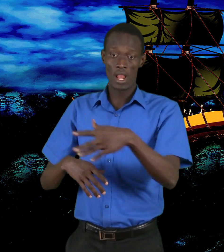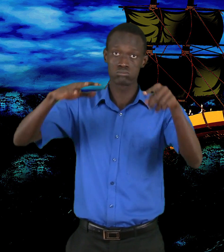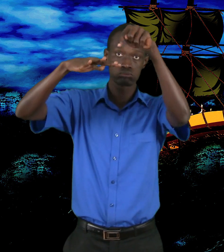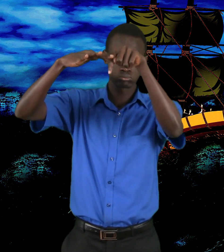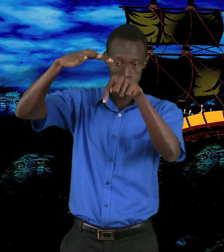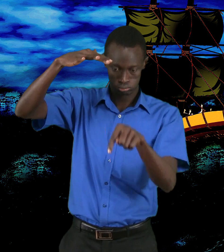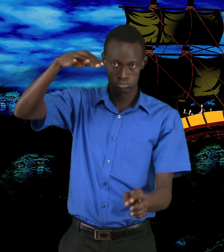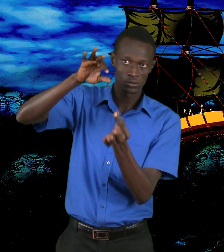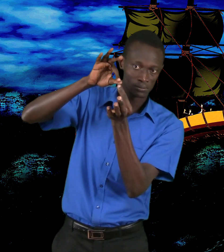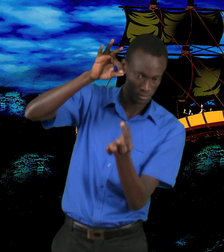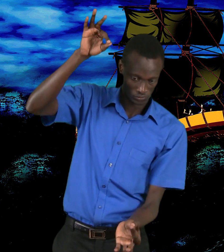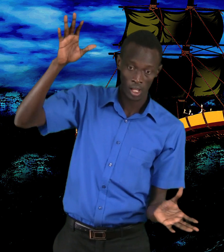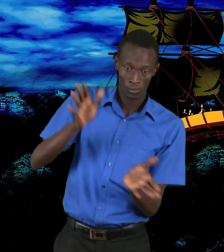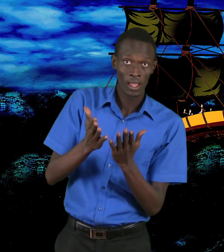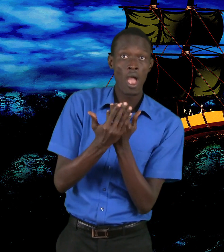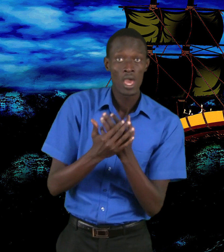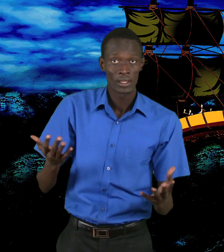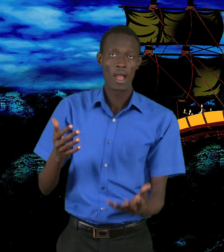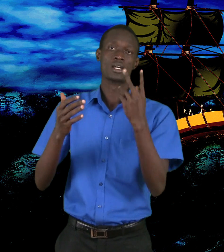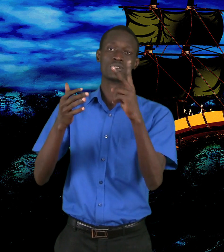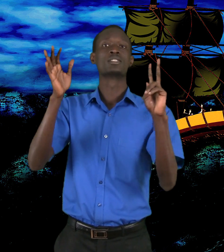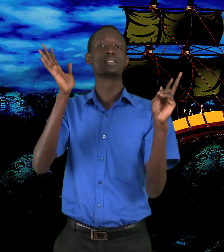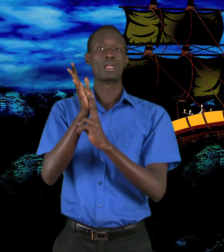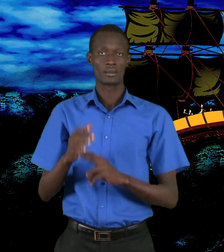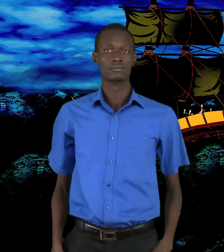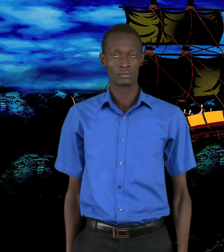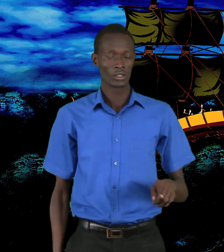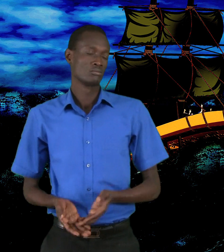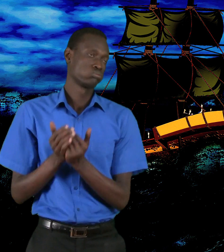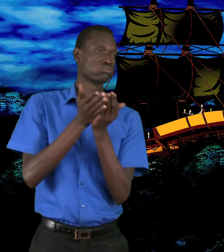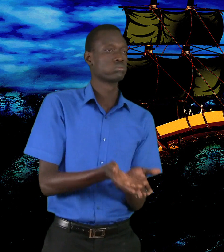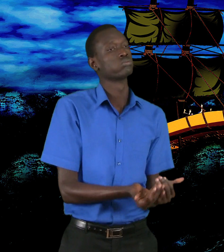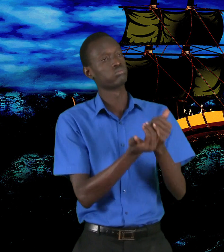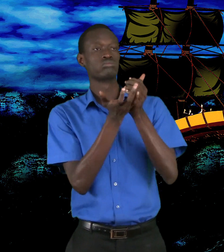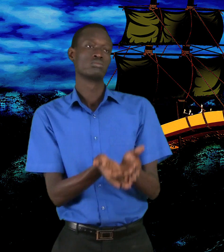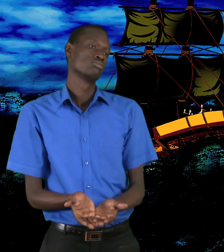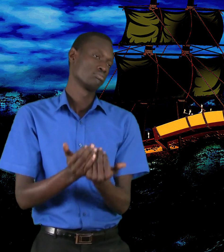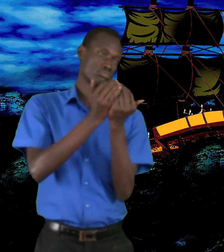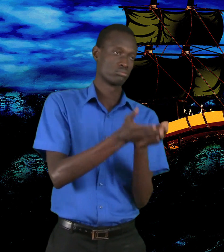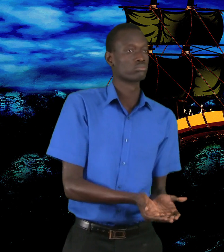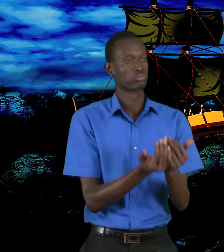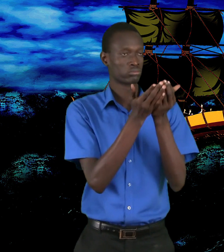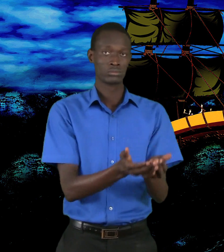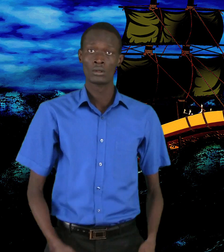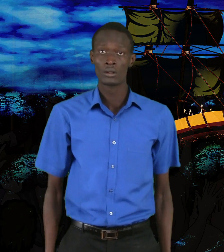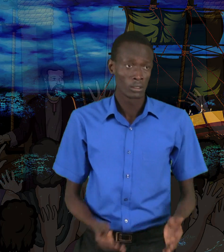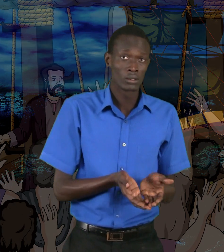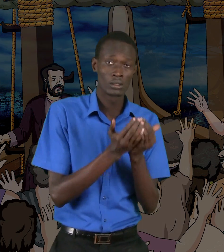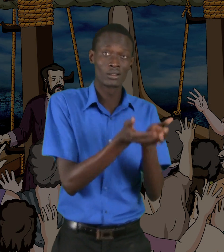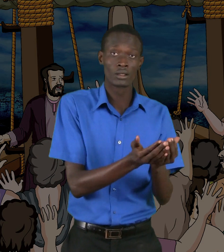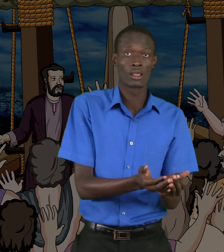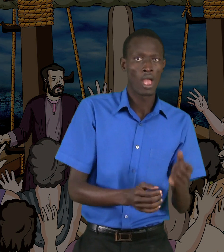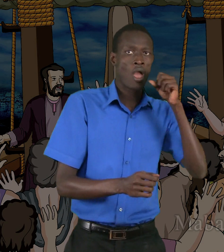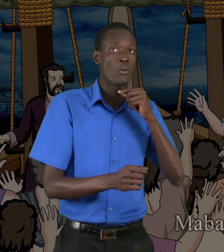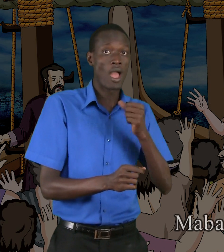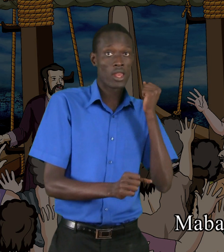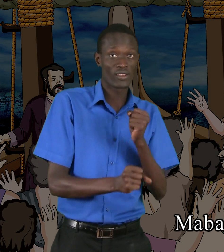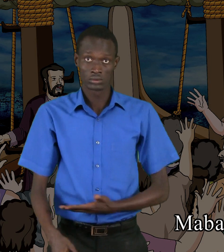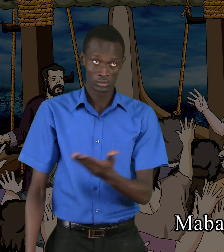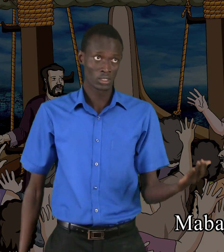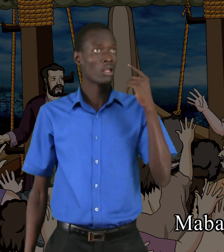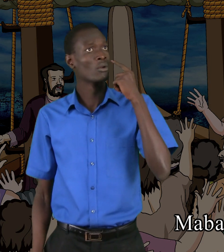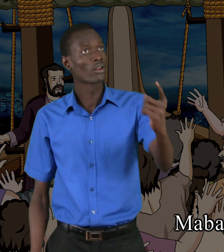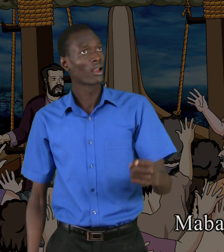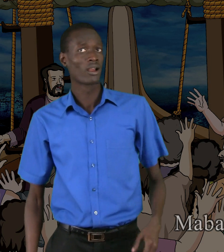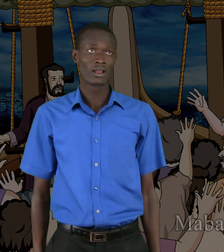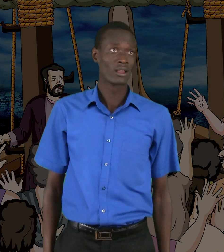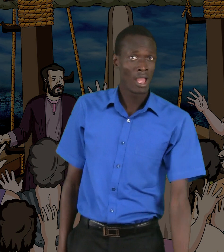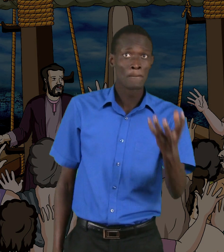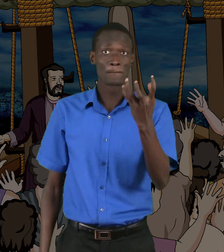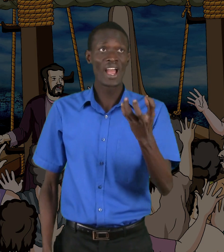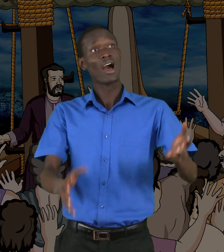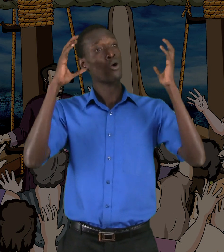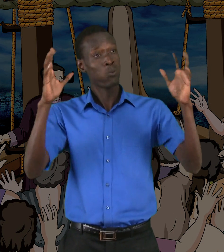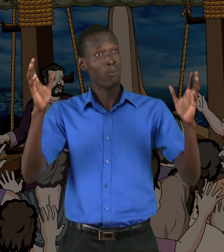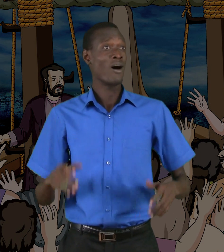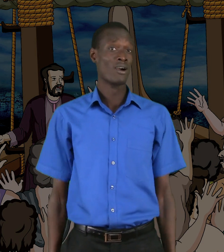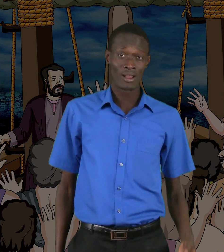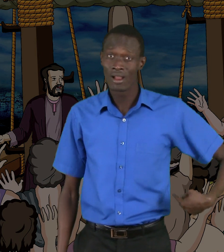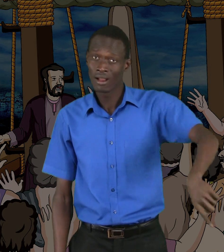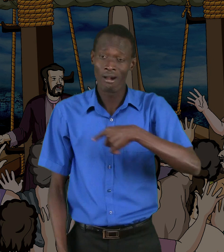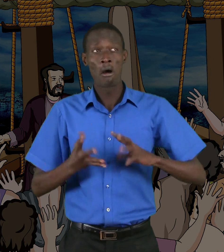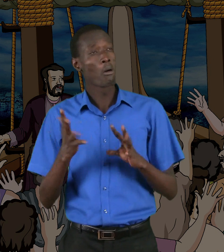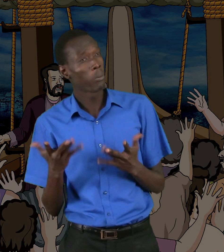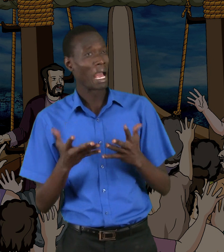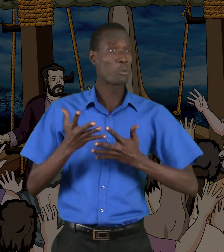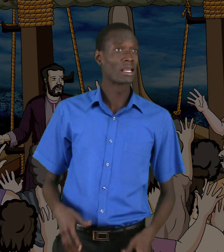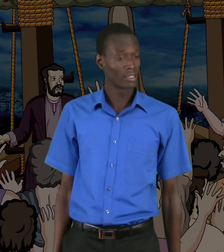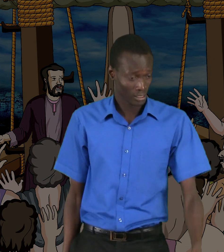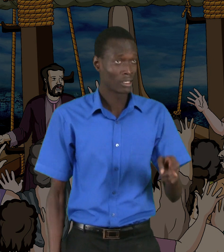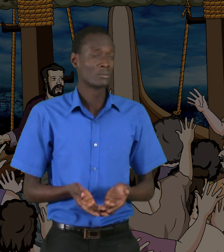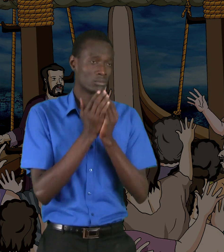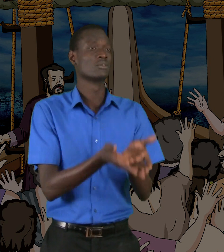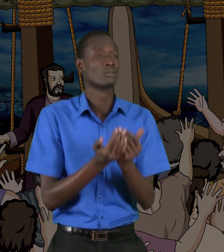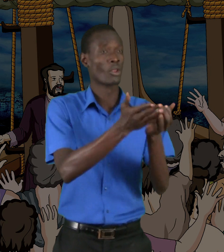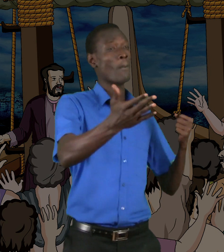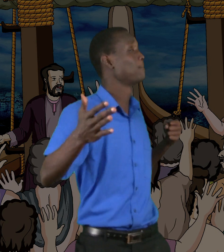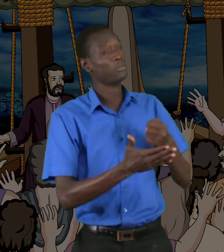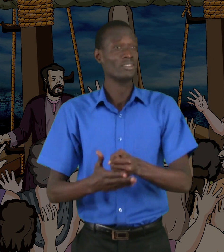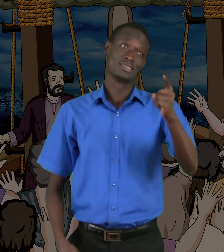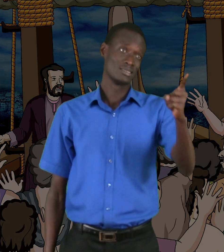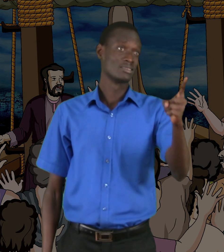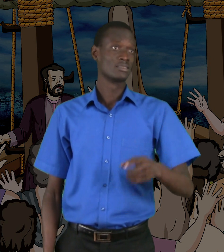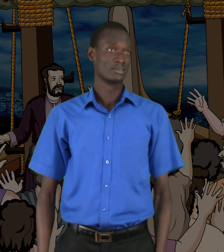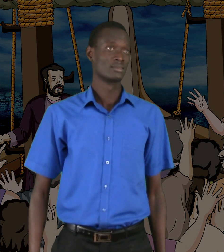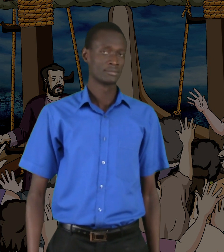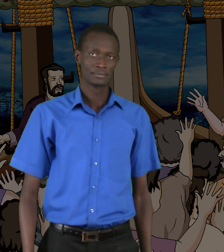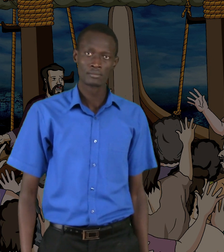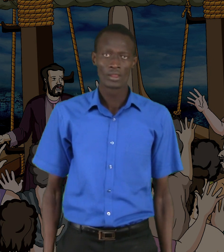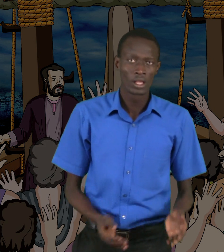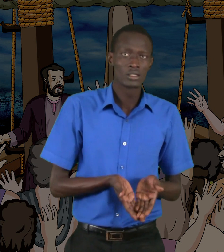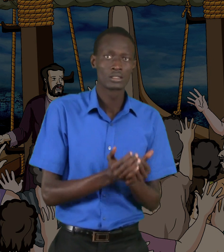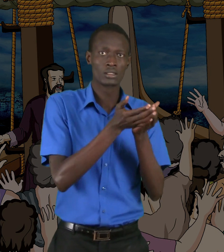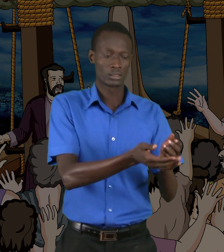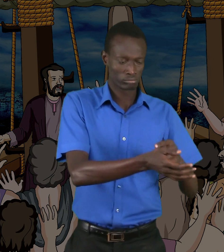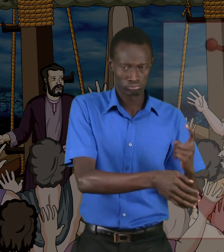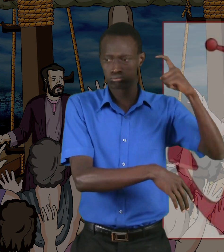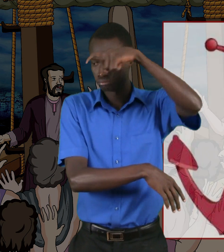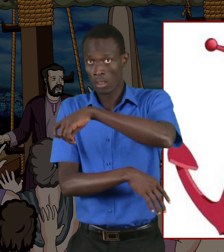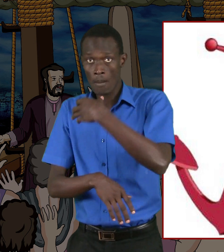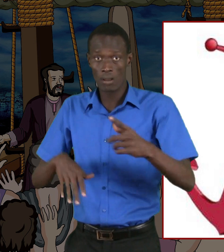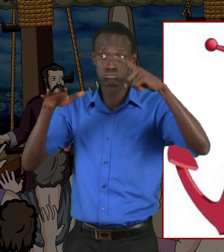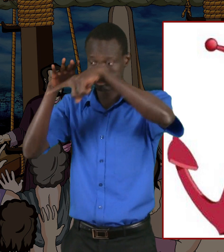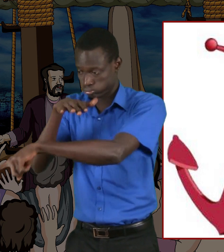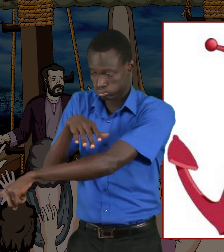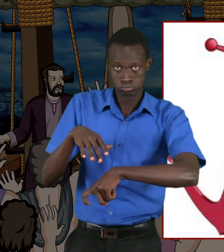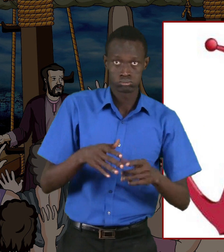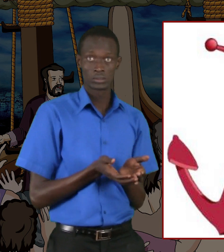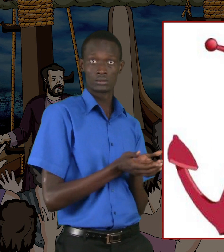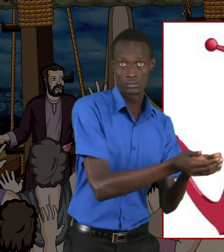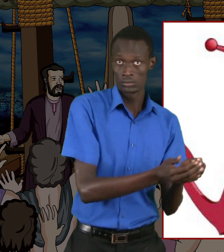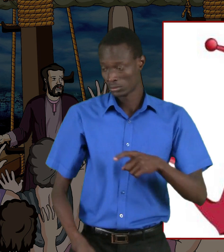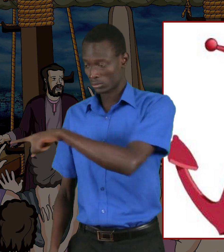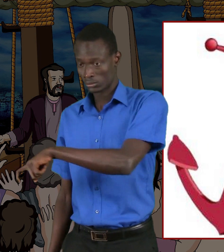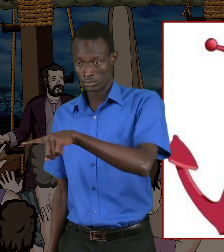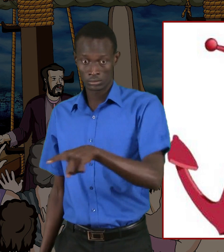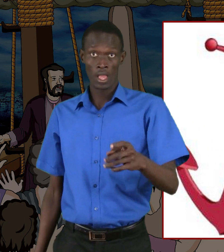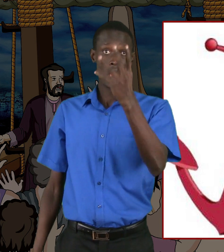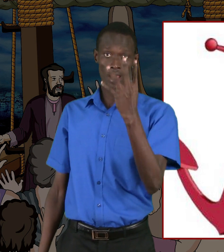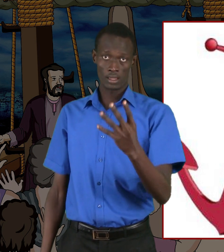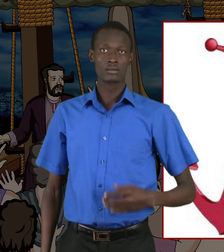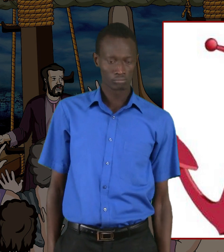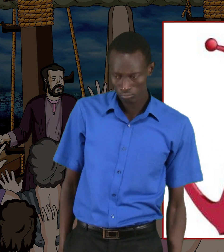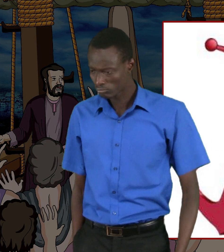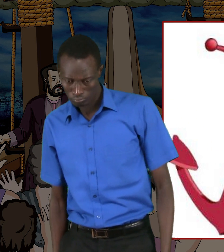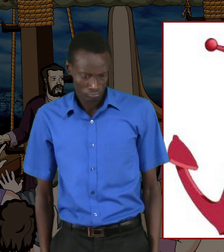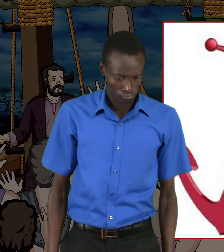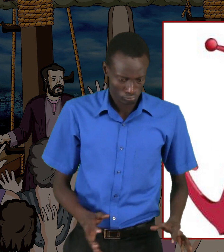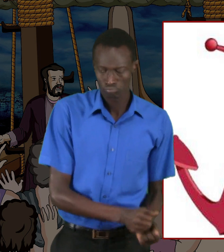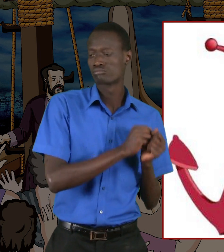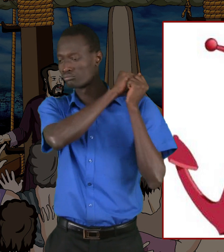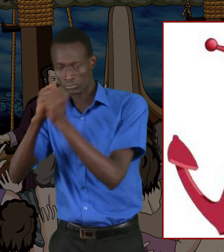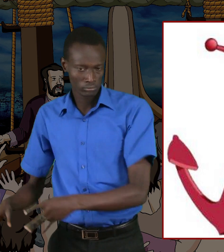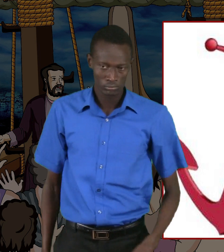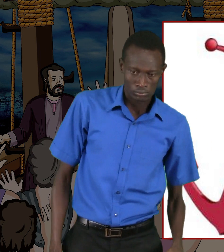Going a little farther, they took another set of soundings that read fifteen fathoms.